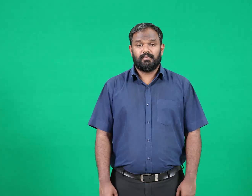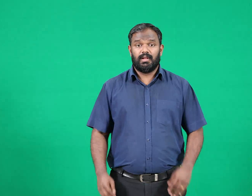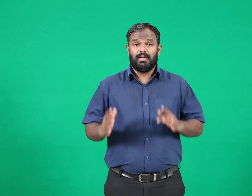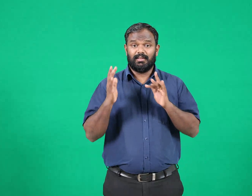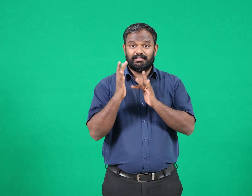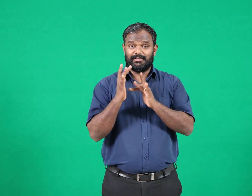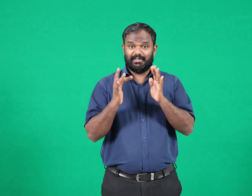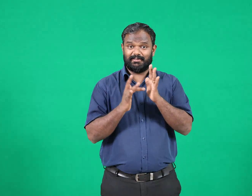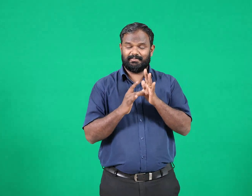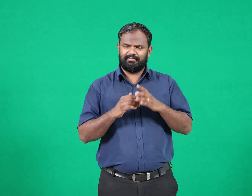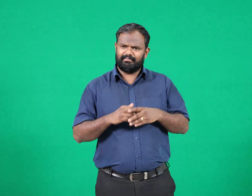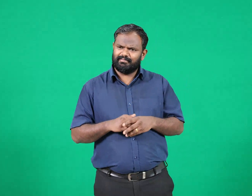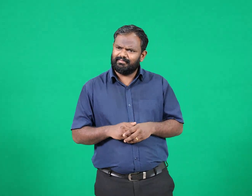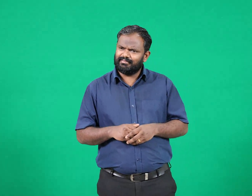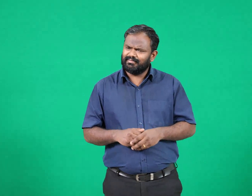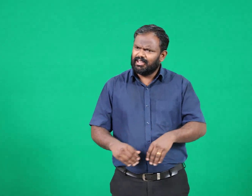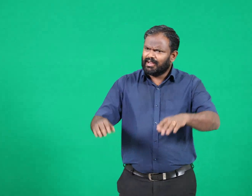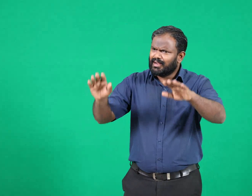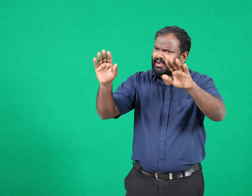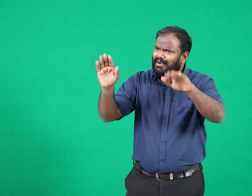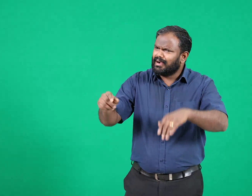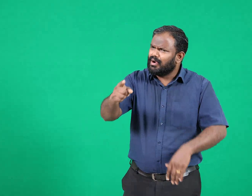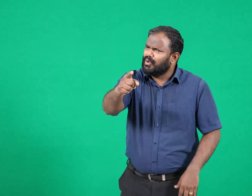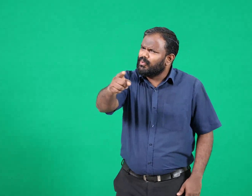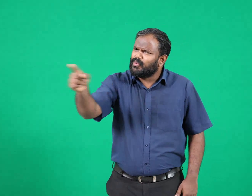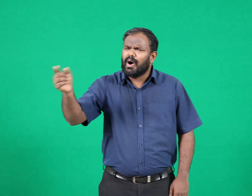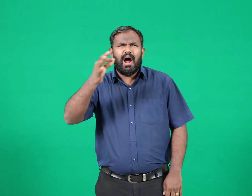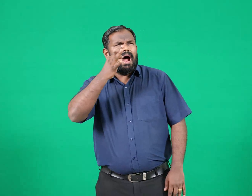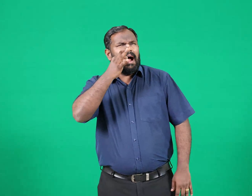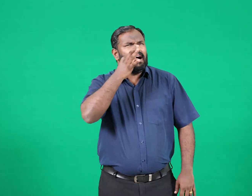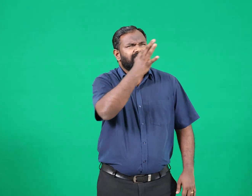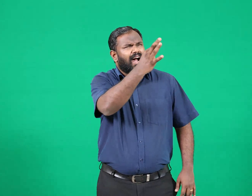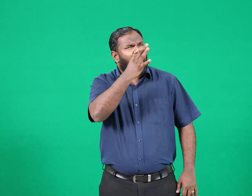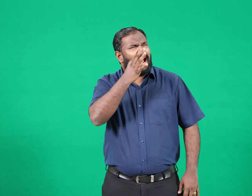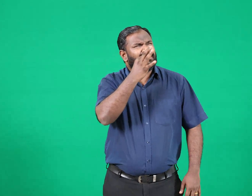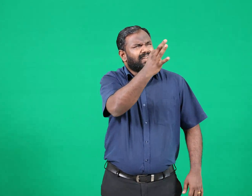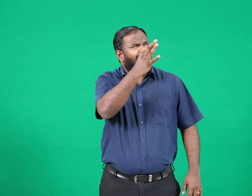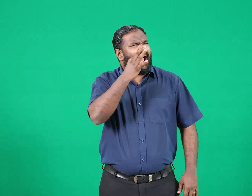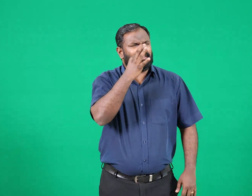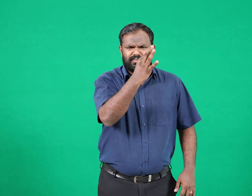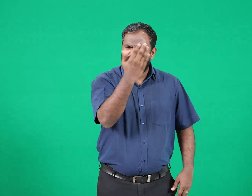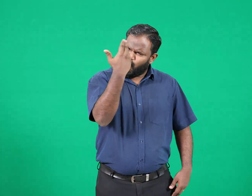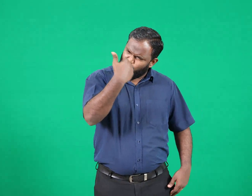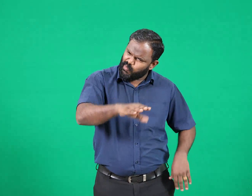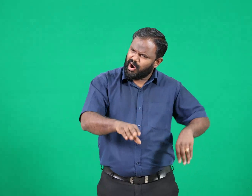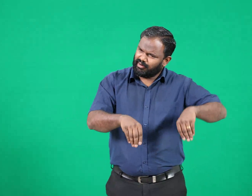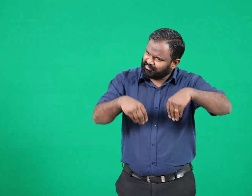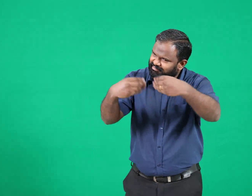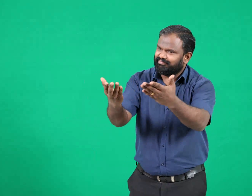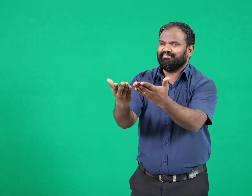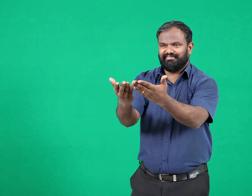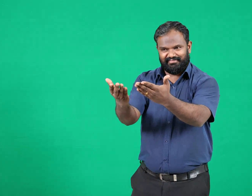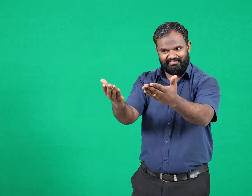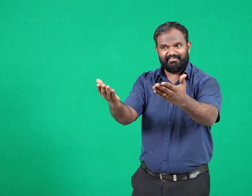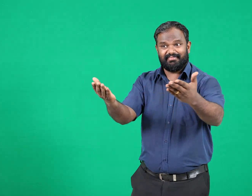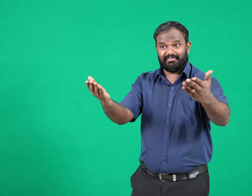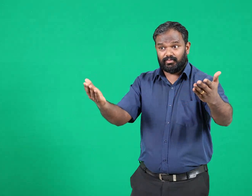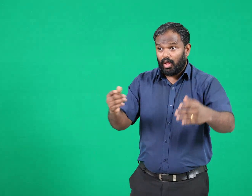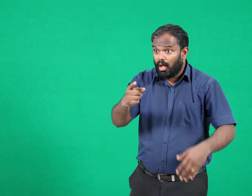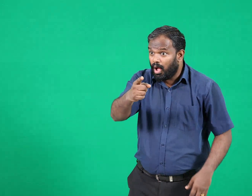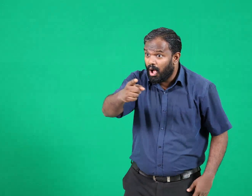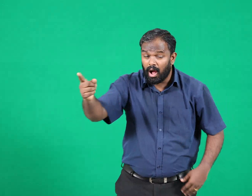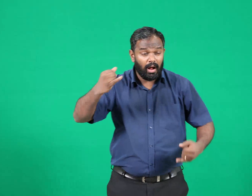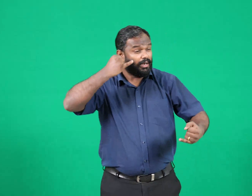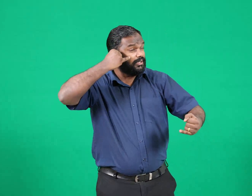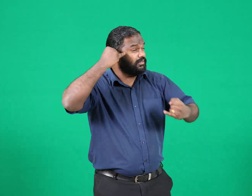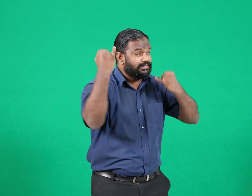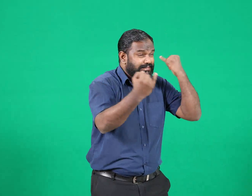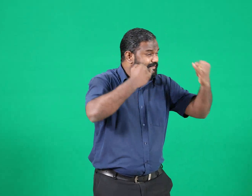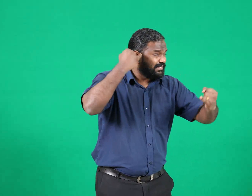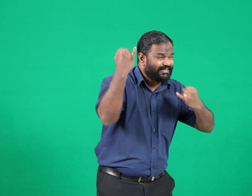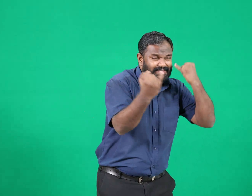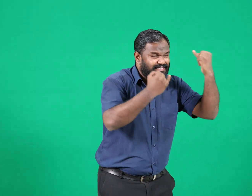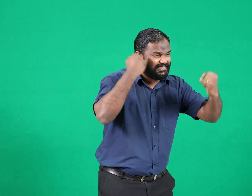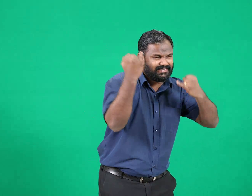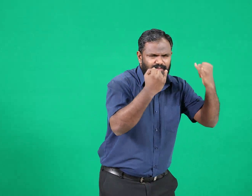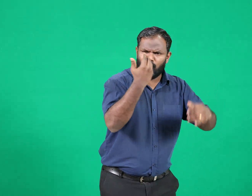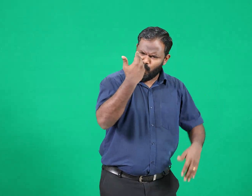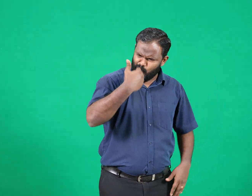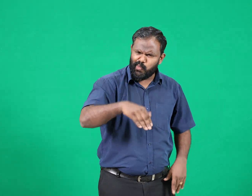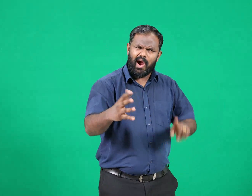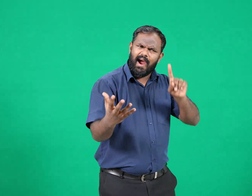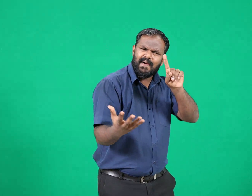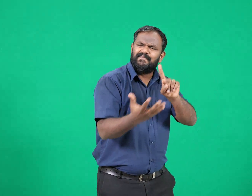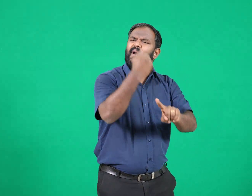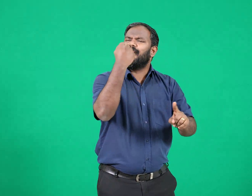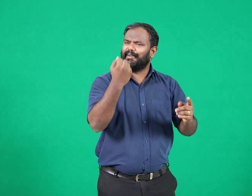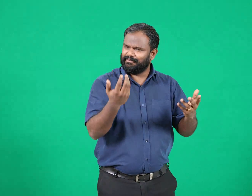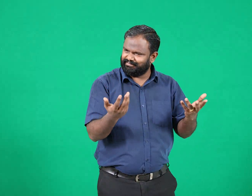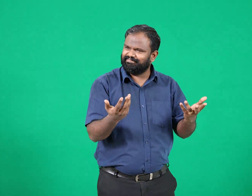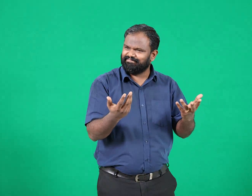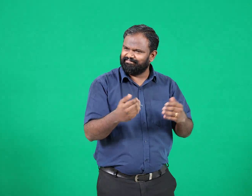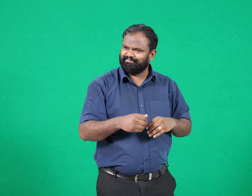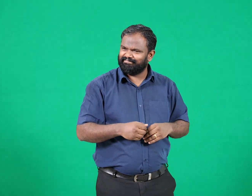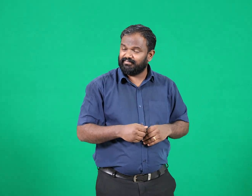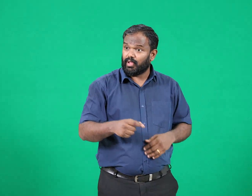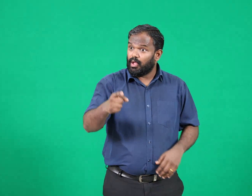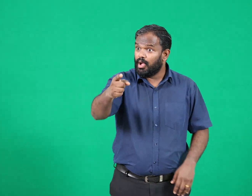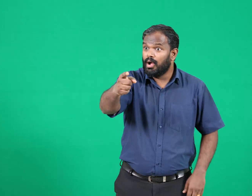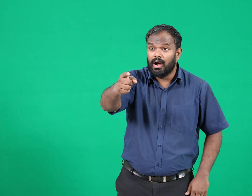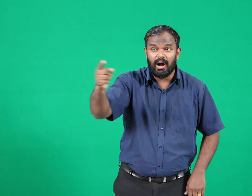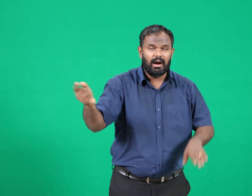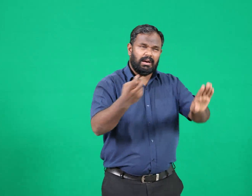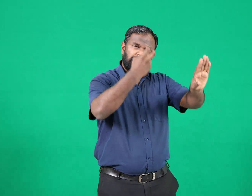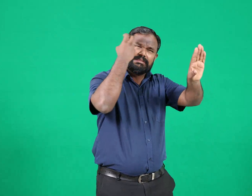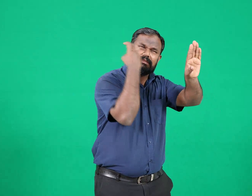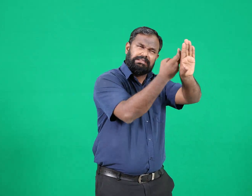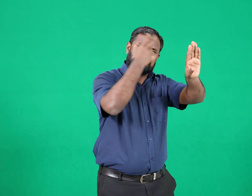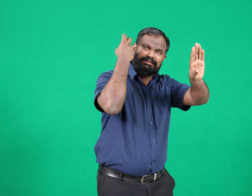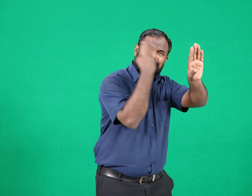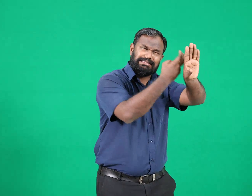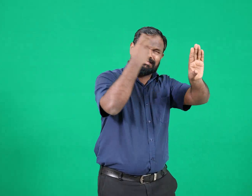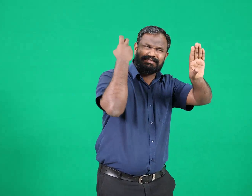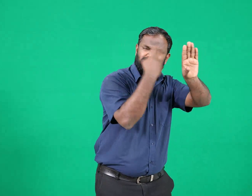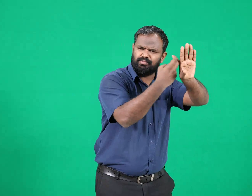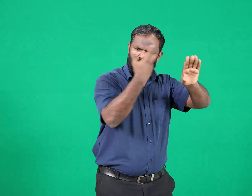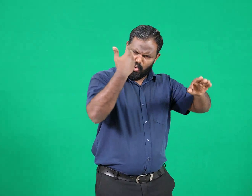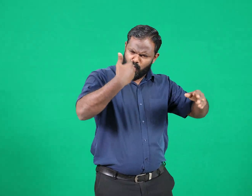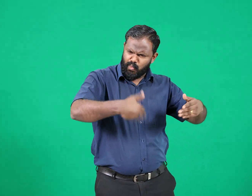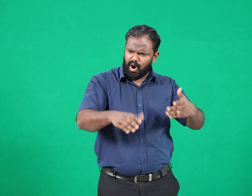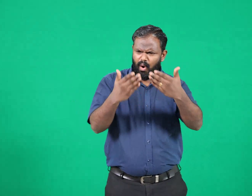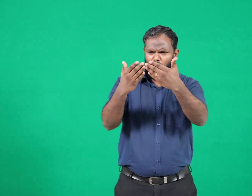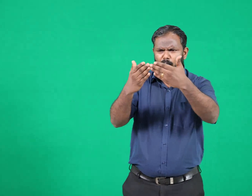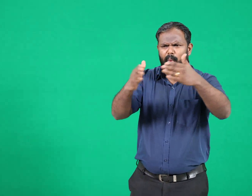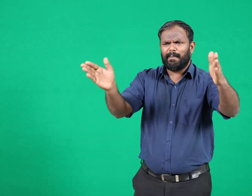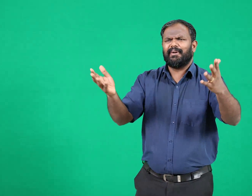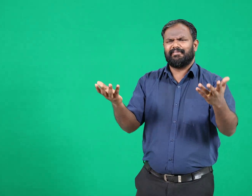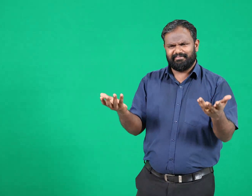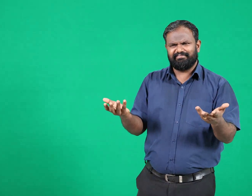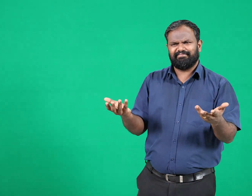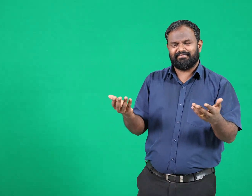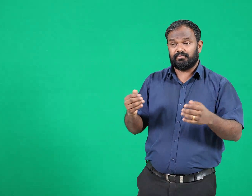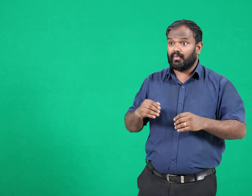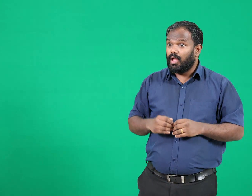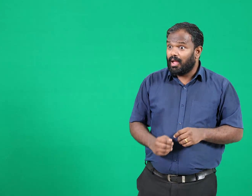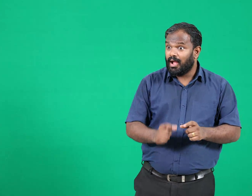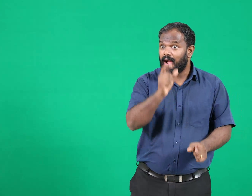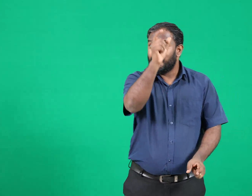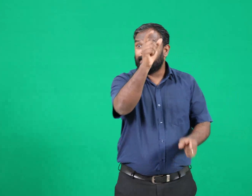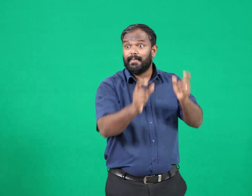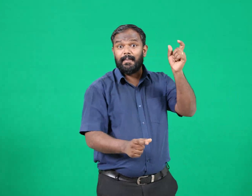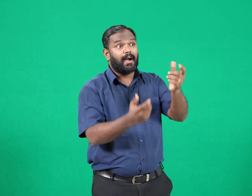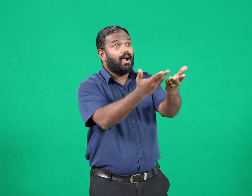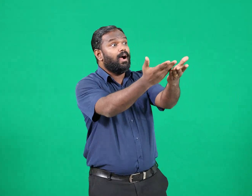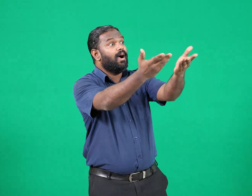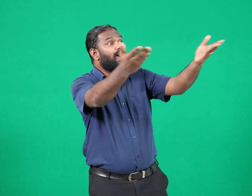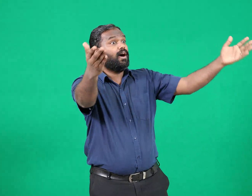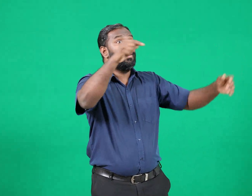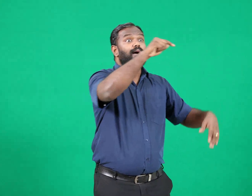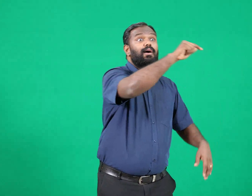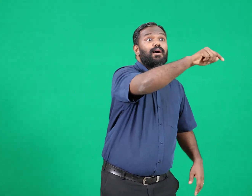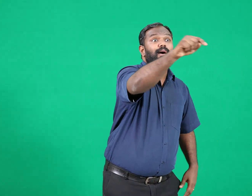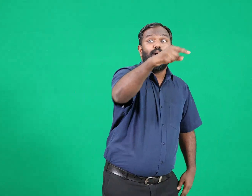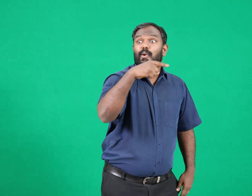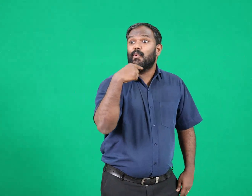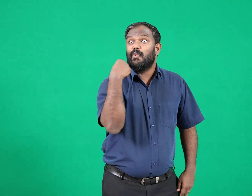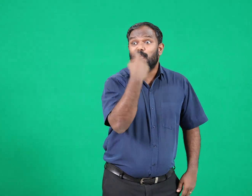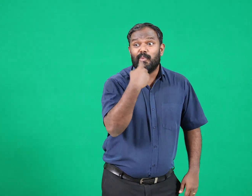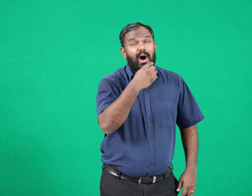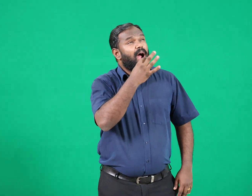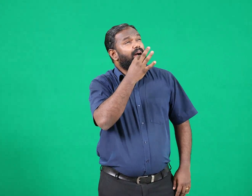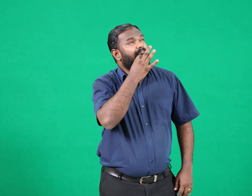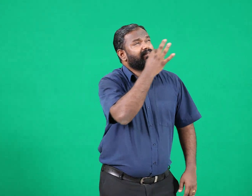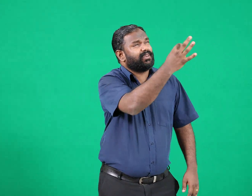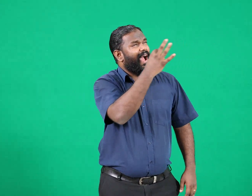Ask, and it will be given to you; seek, and you will find; knock, and the door will be opened to you.